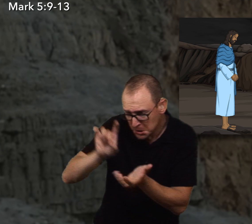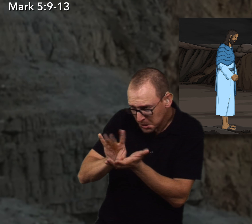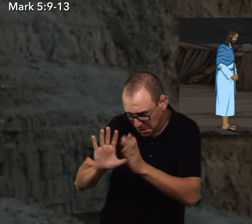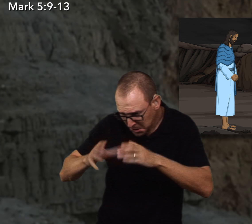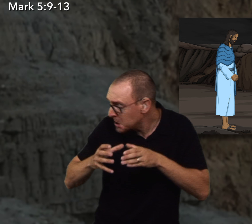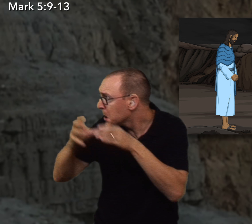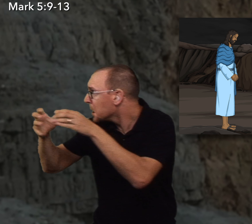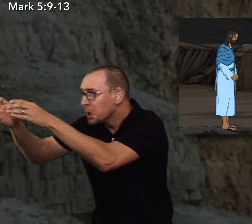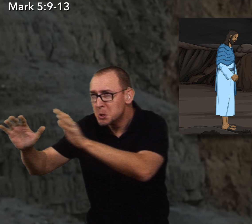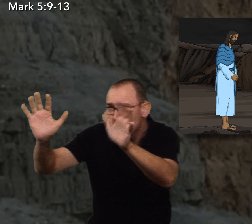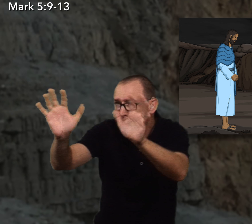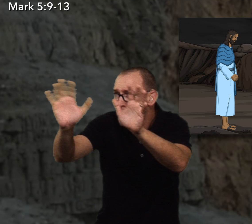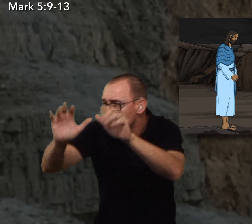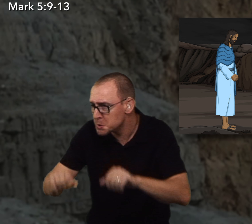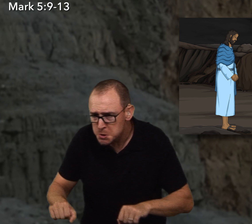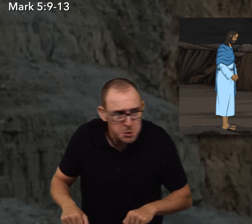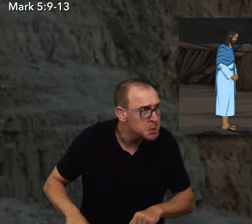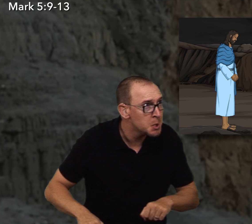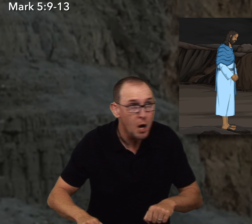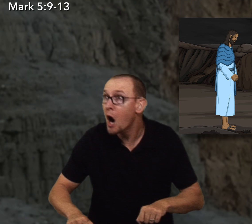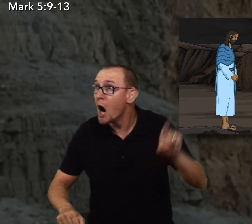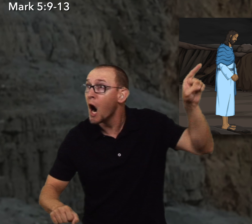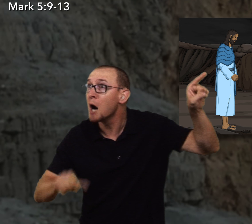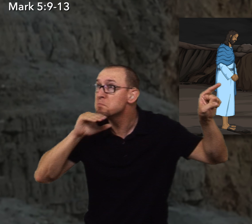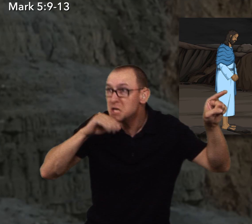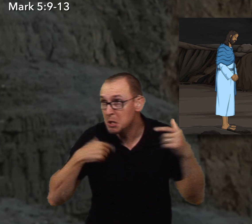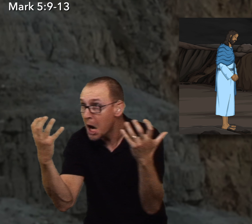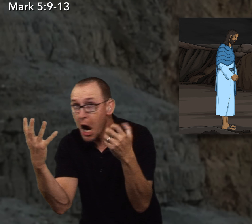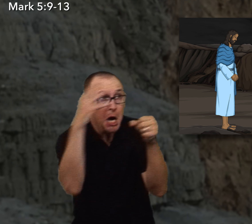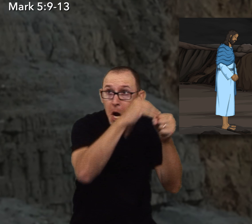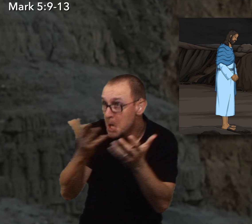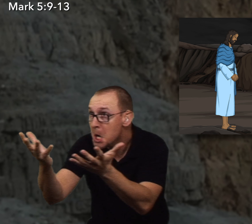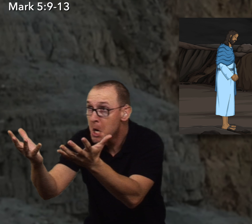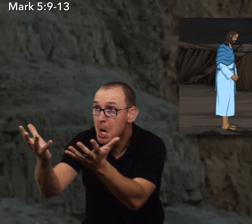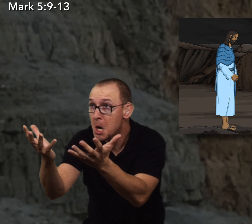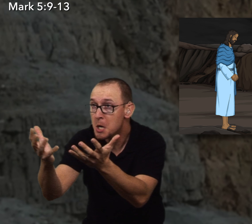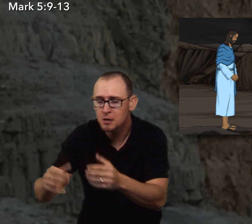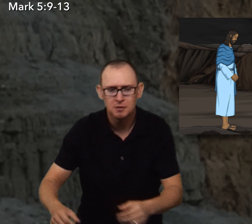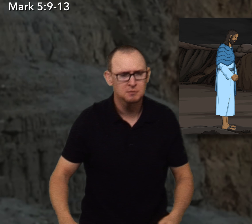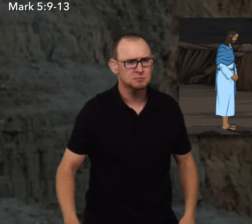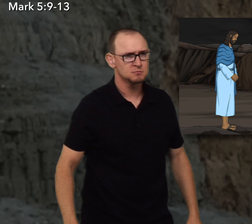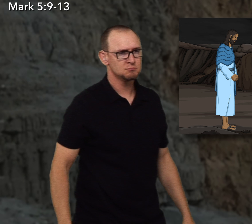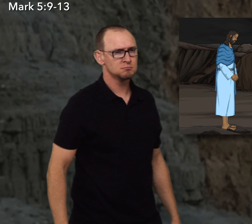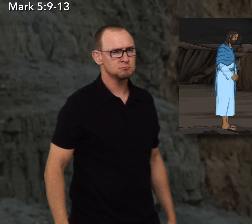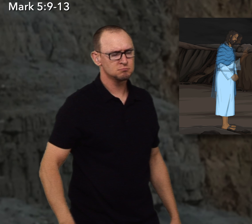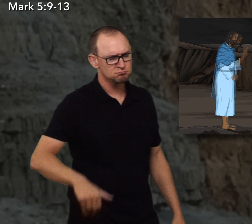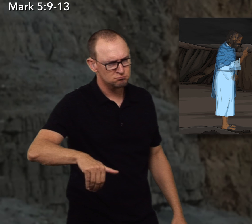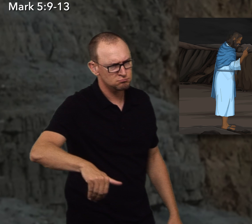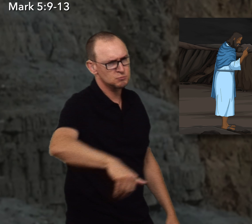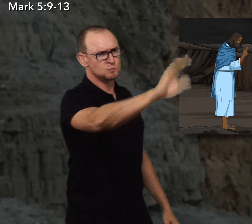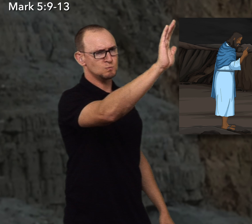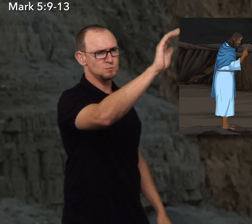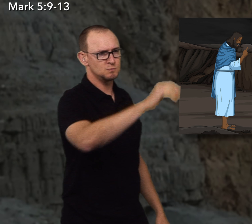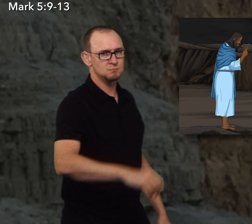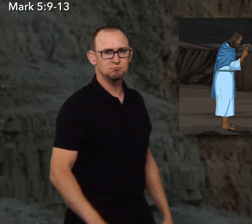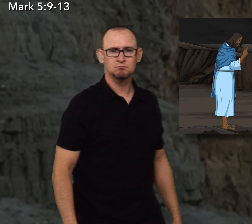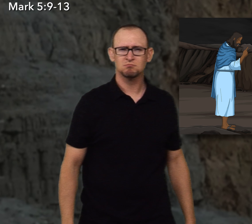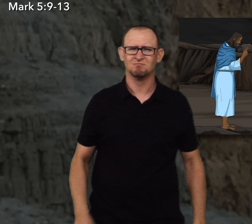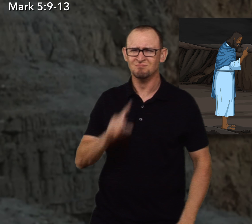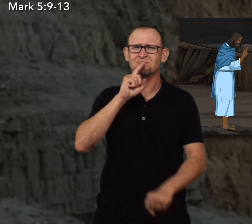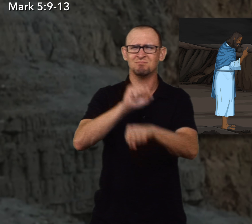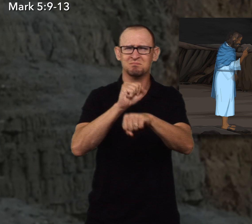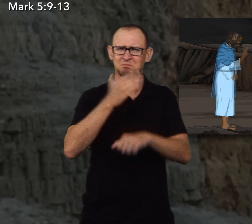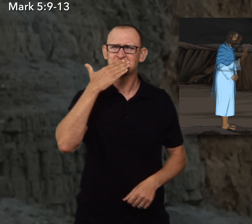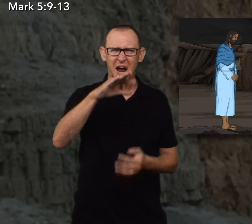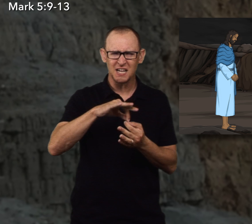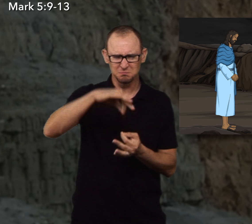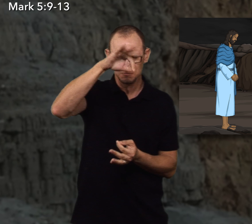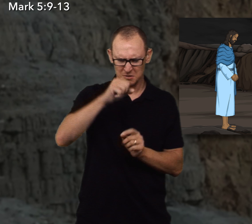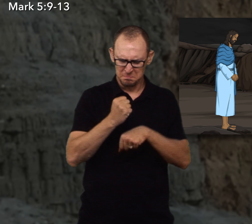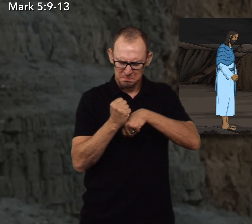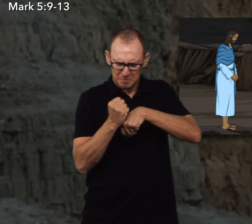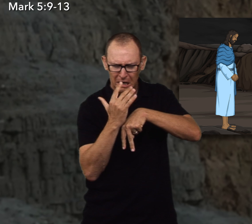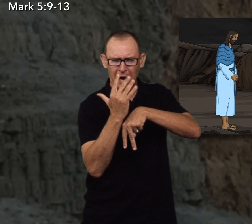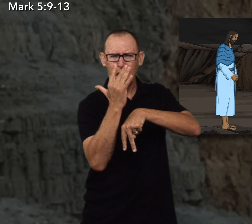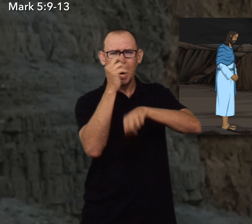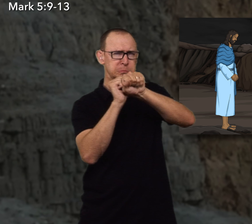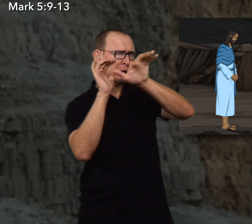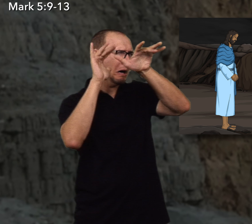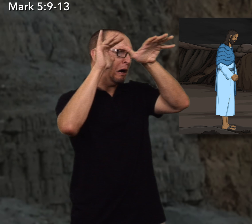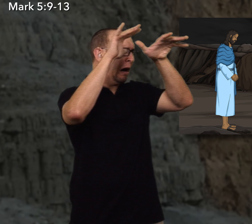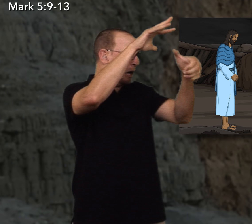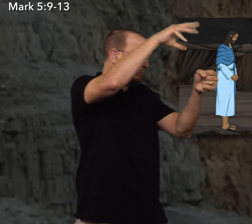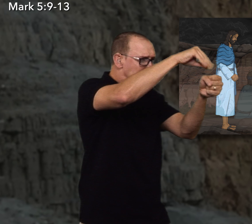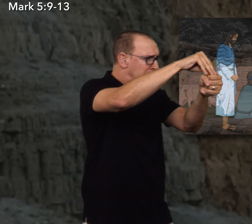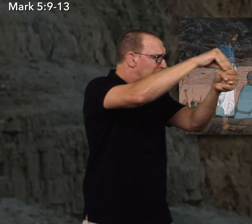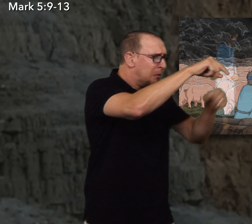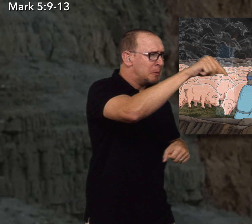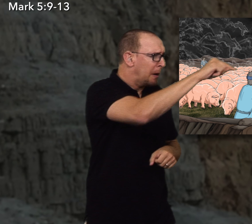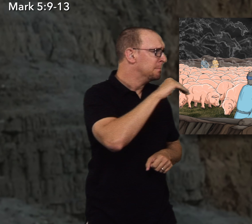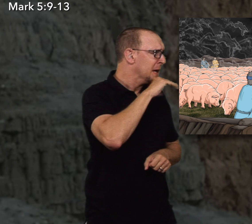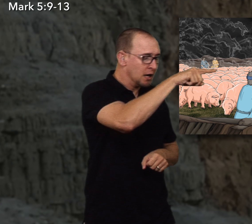So the demons begged Jesus, “Send us to the pigs, so that we may enter them.”